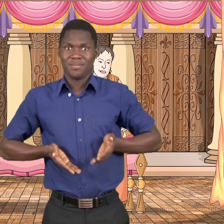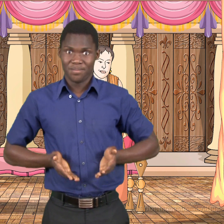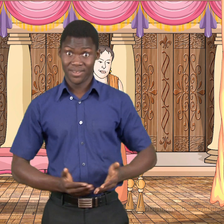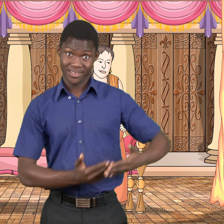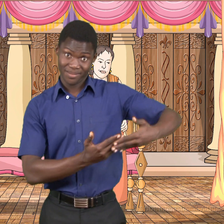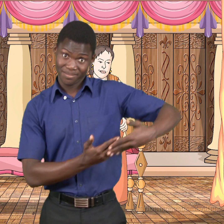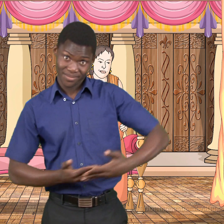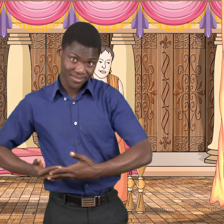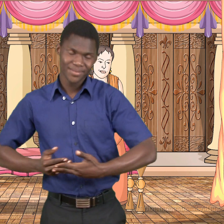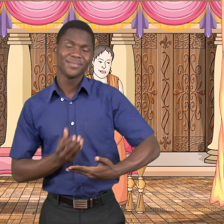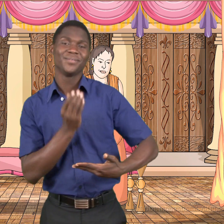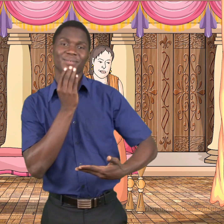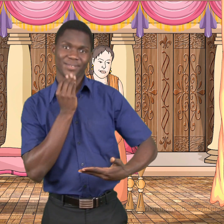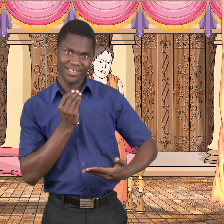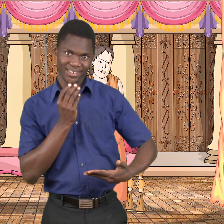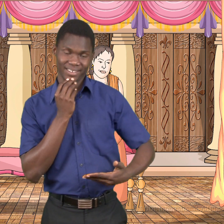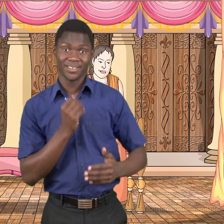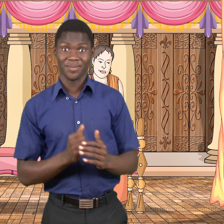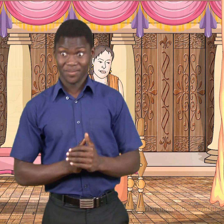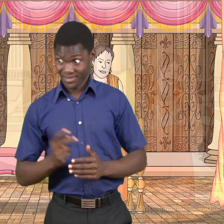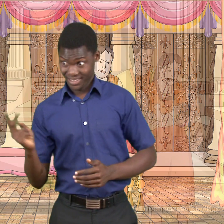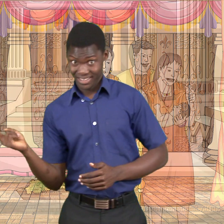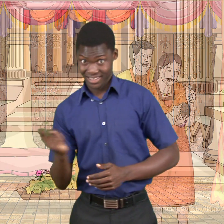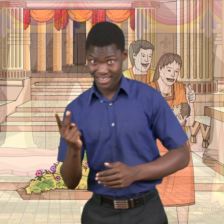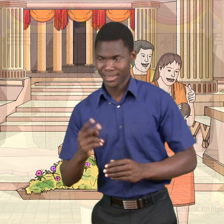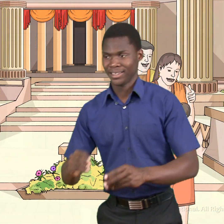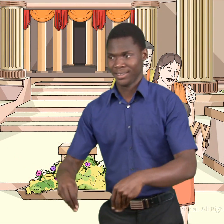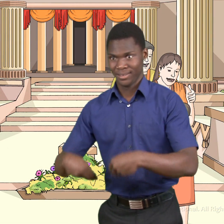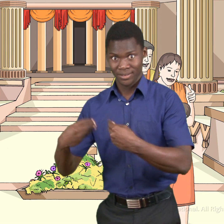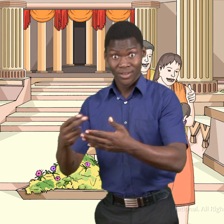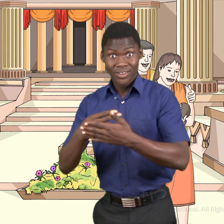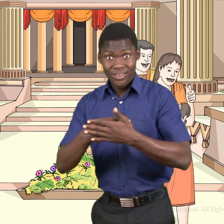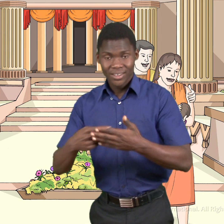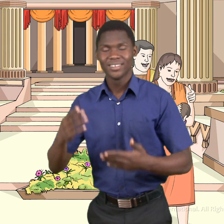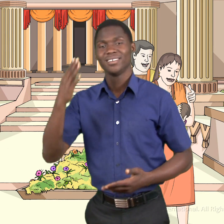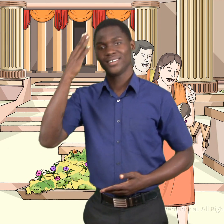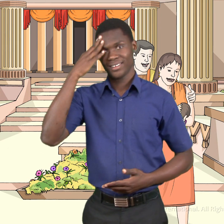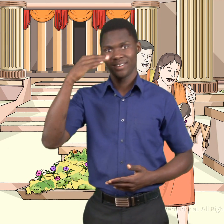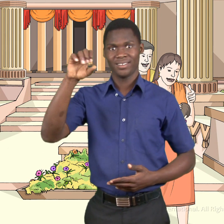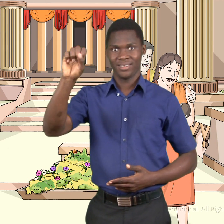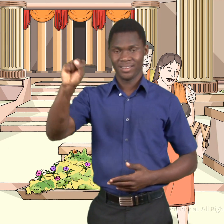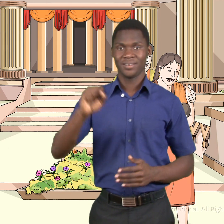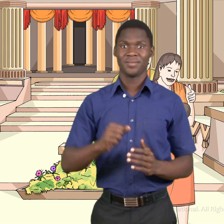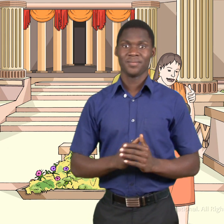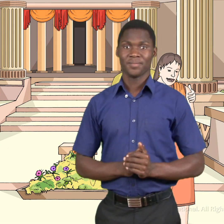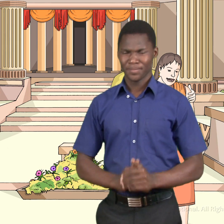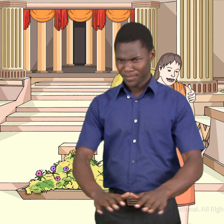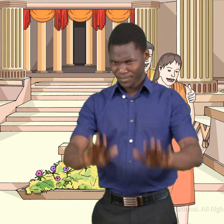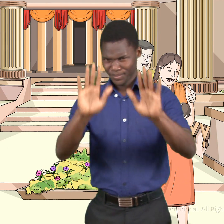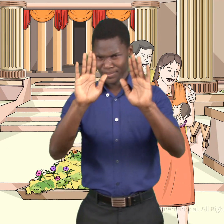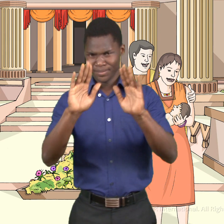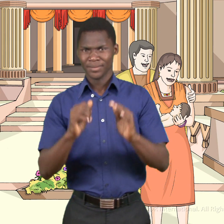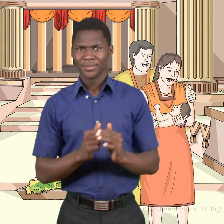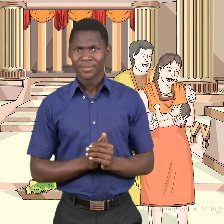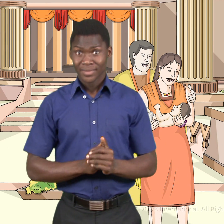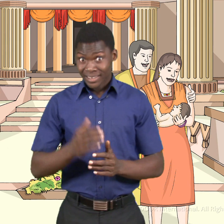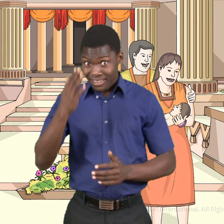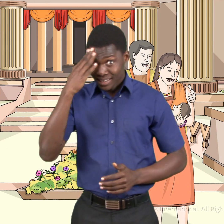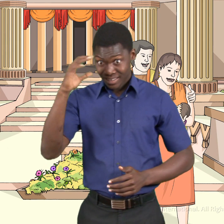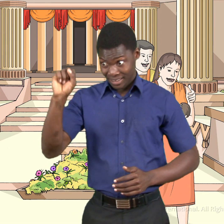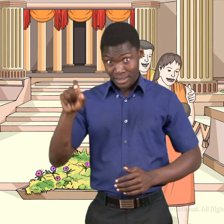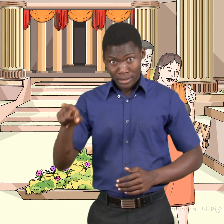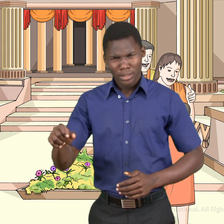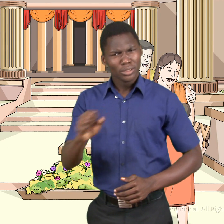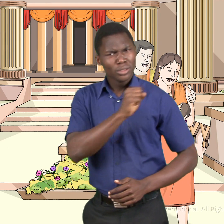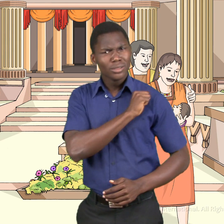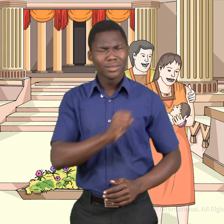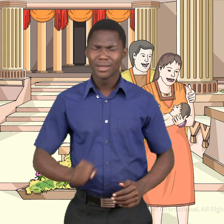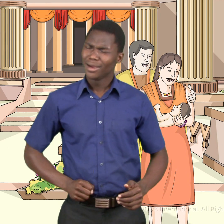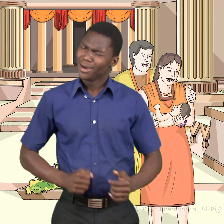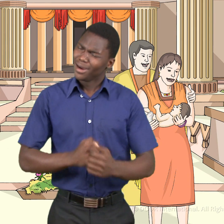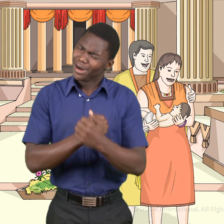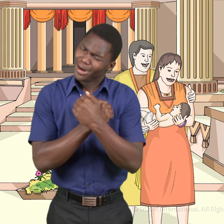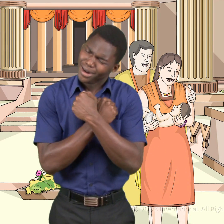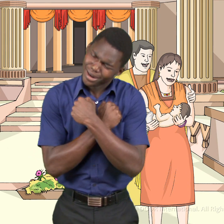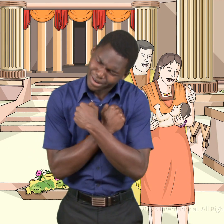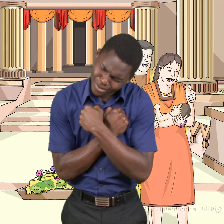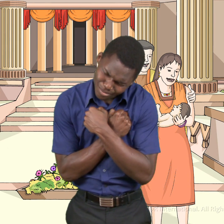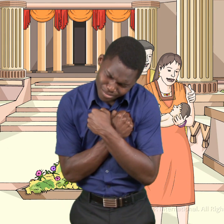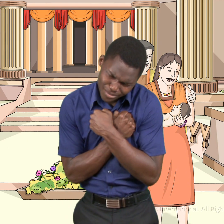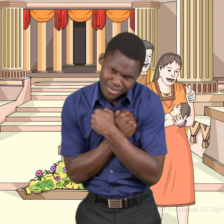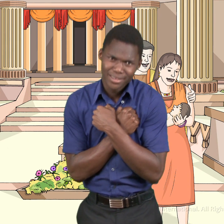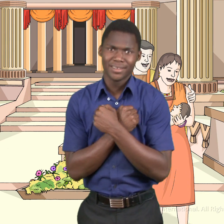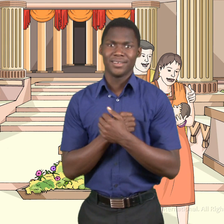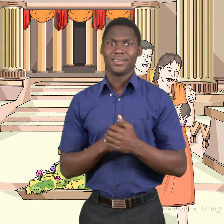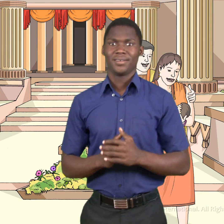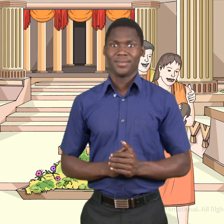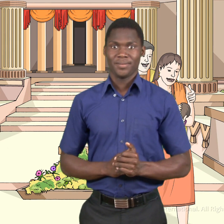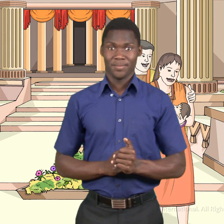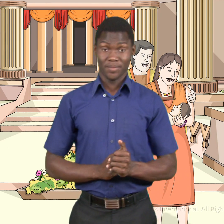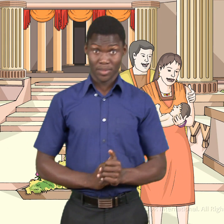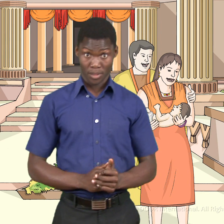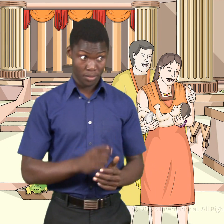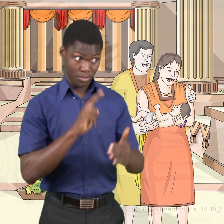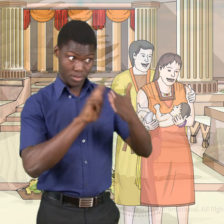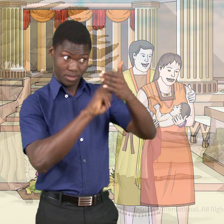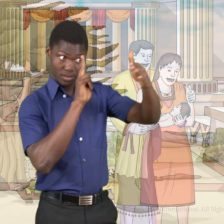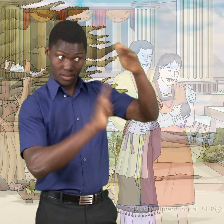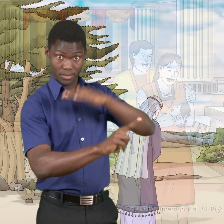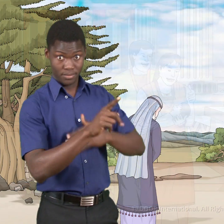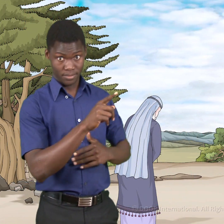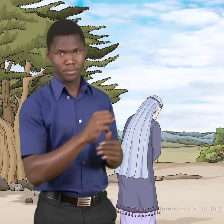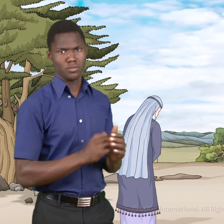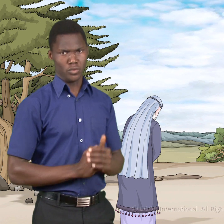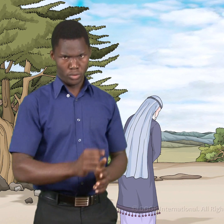So she gave birth to a son, and they named him Solomon.